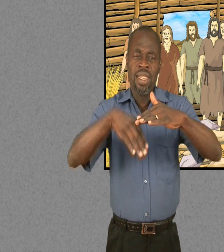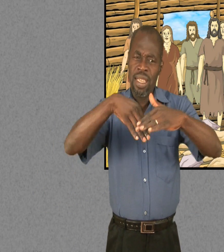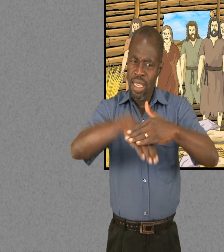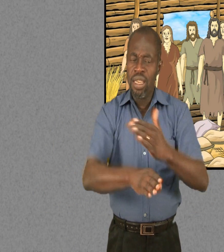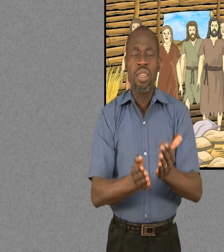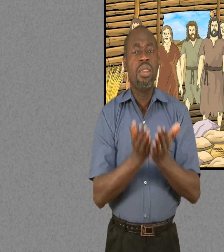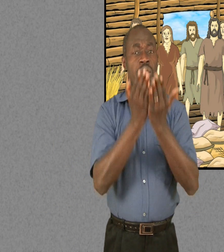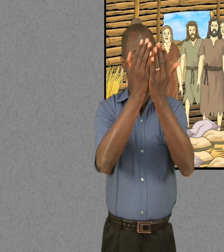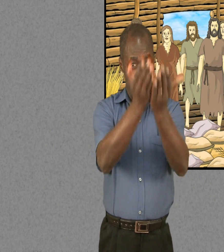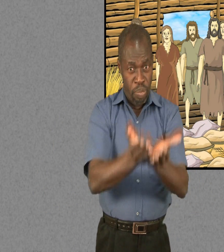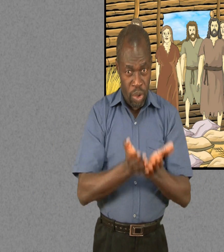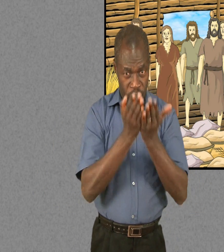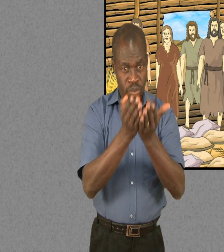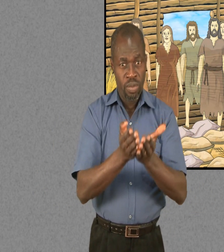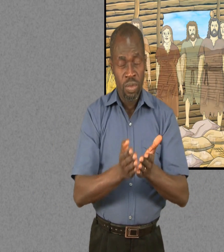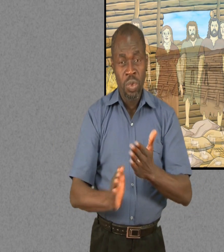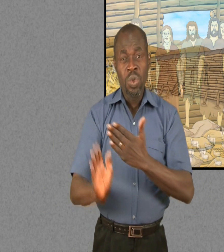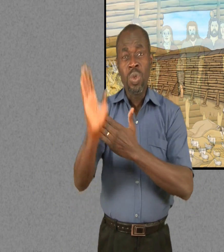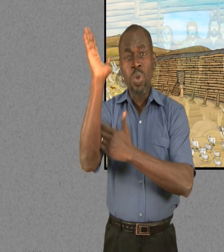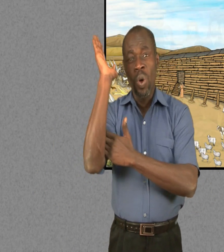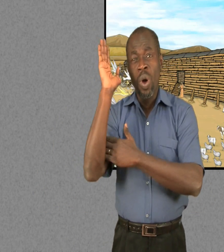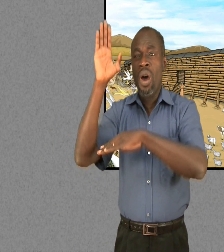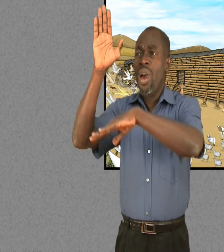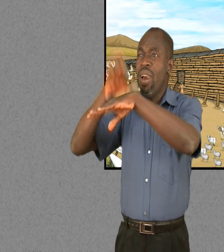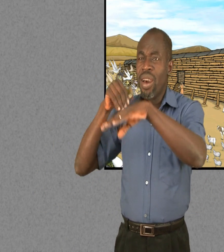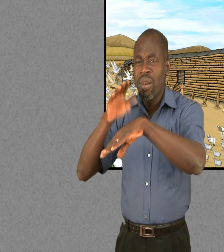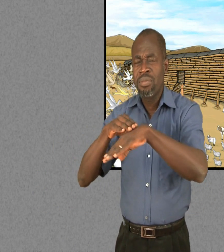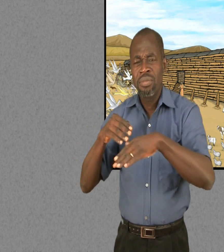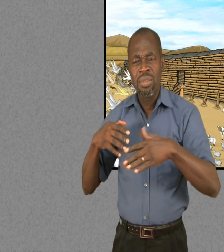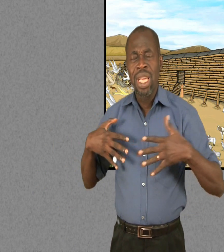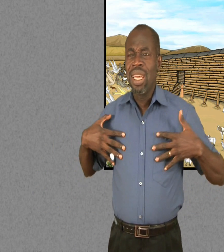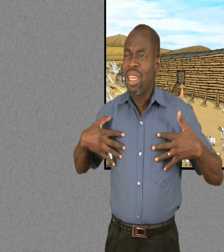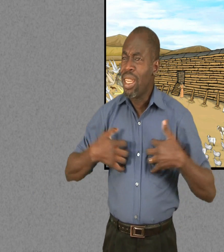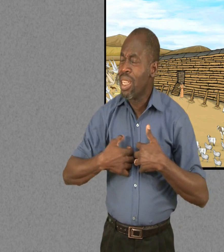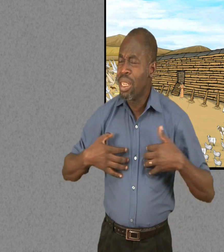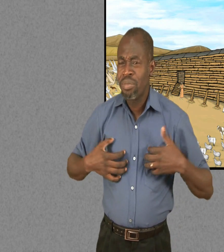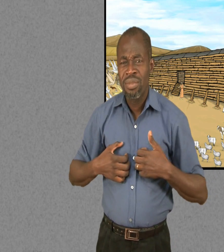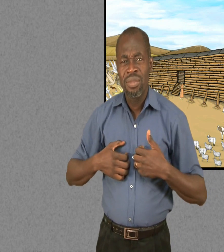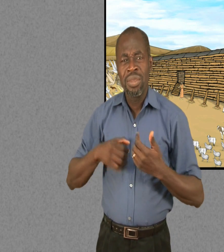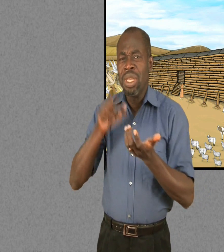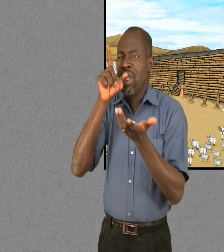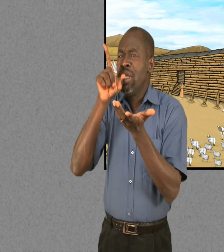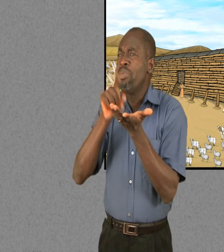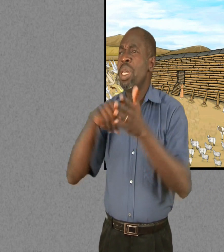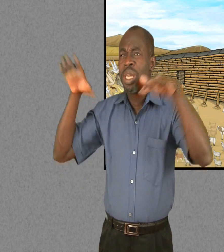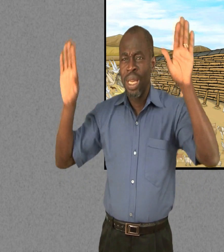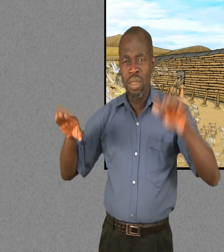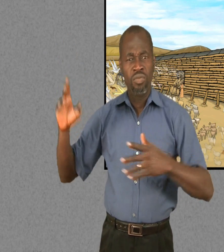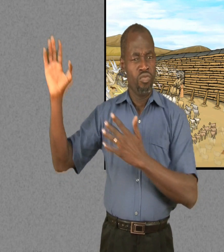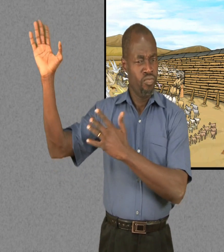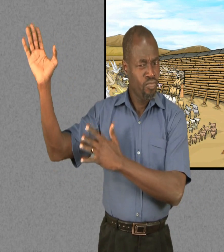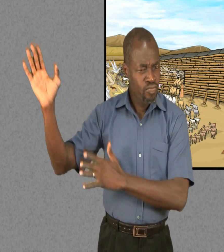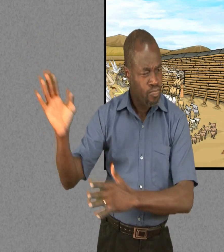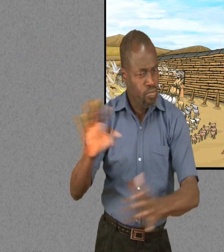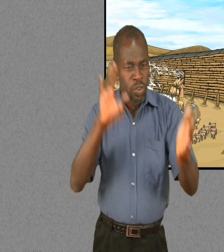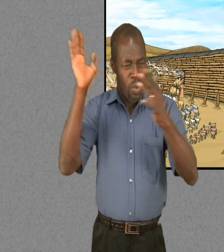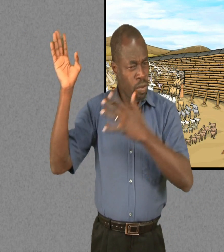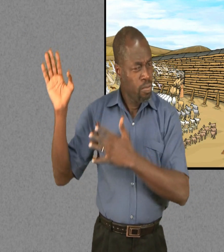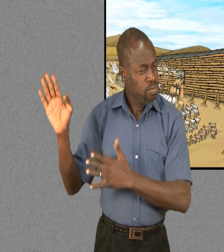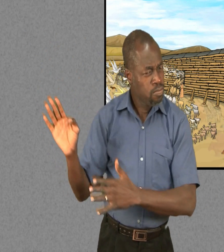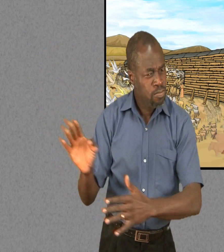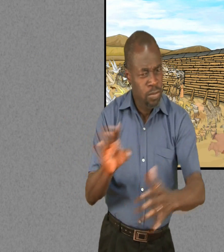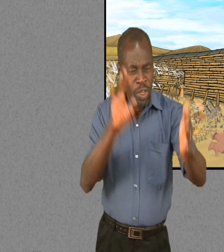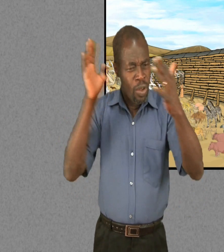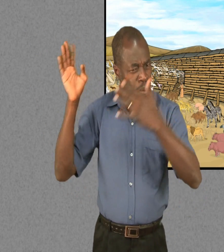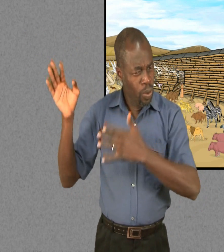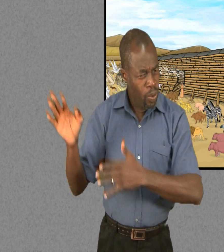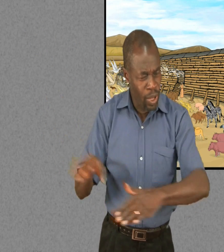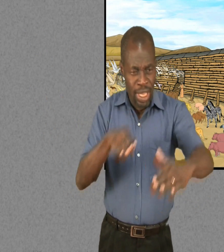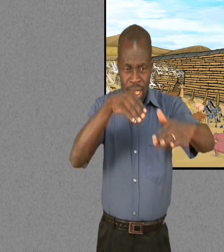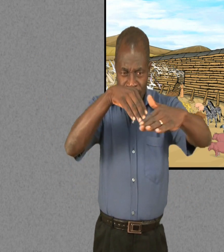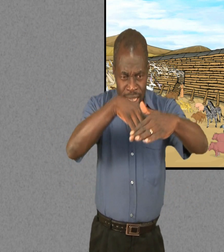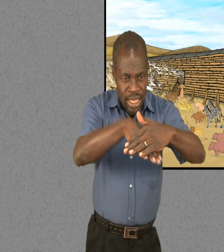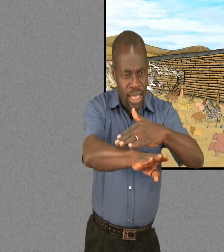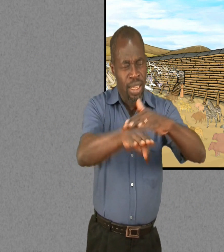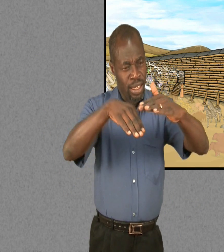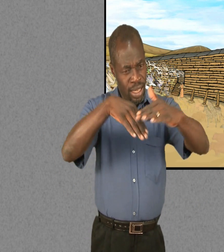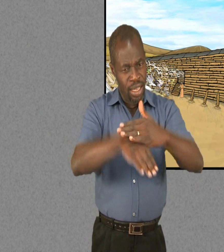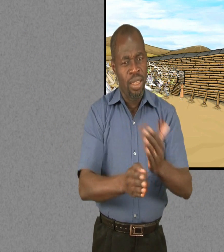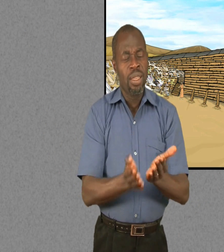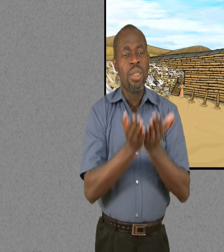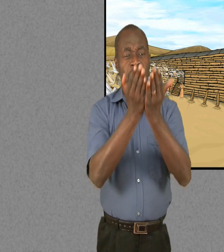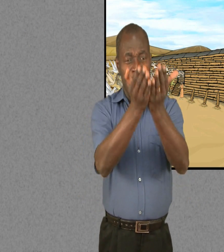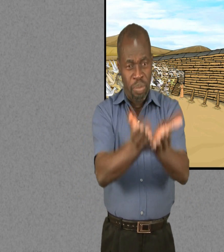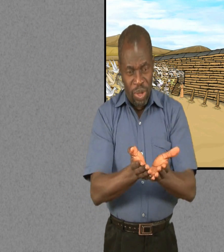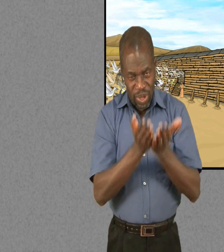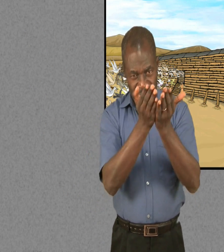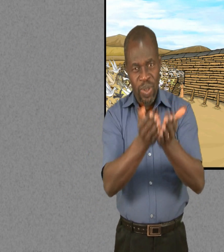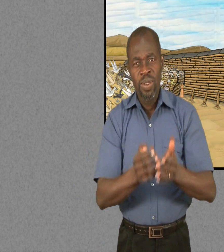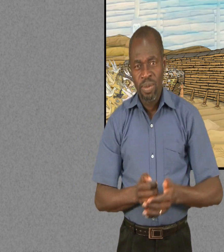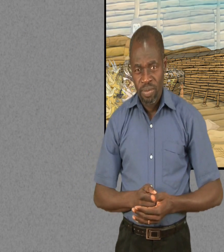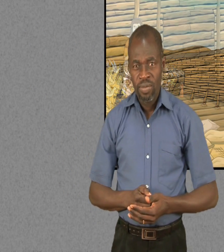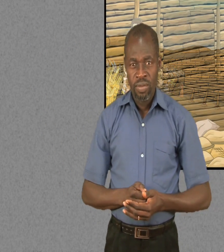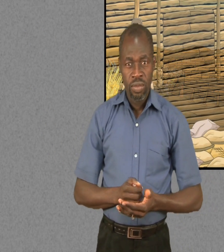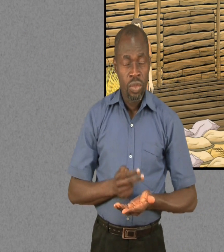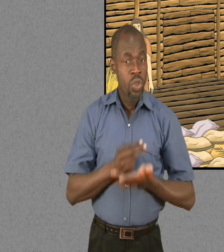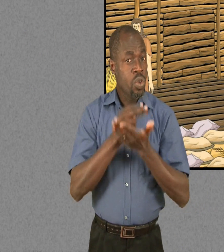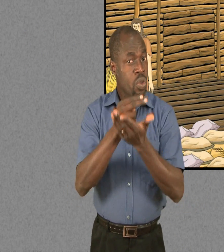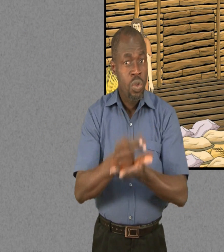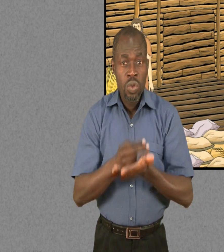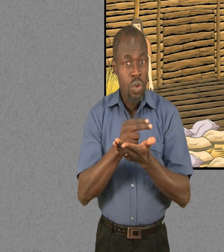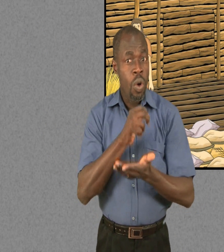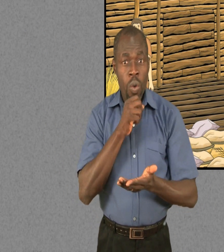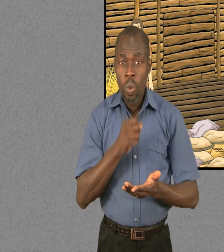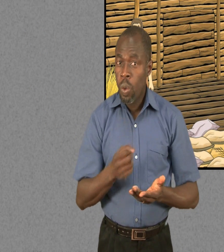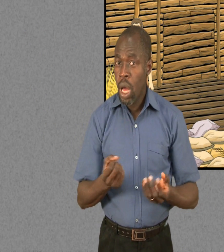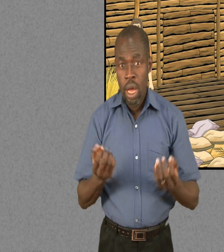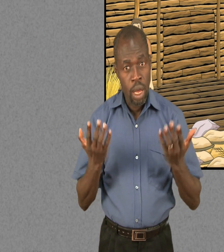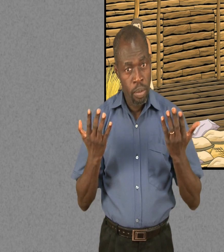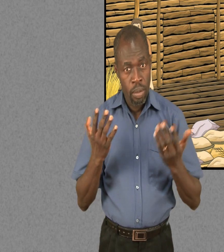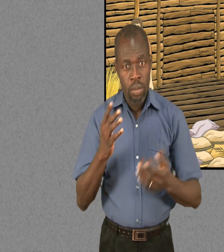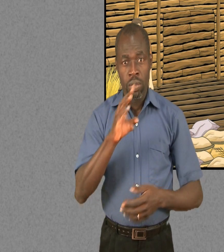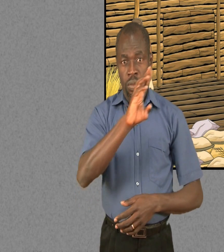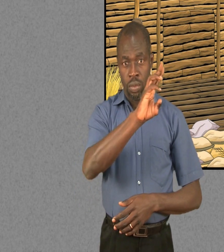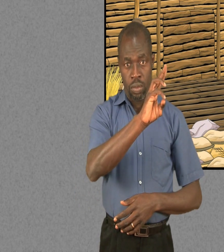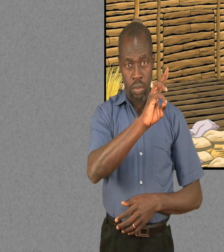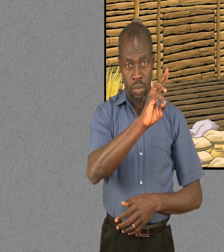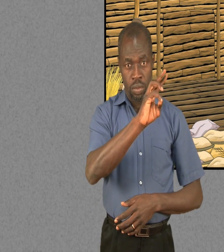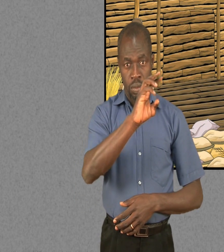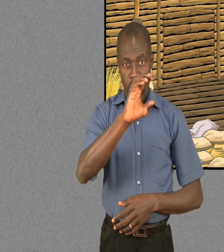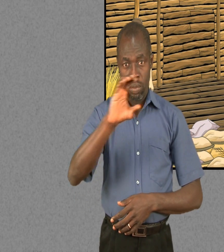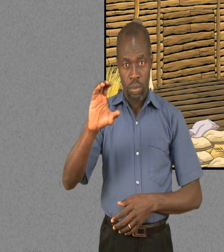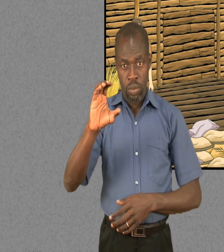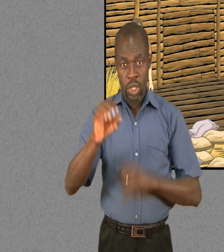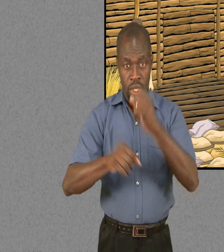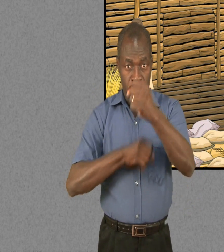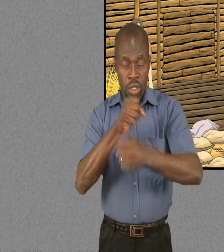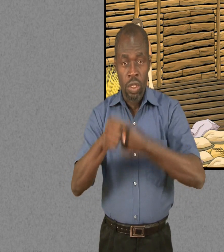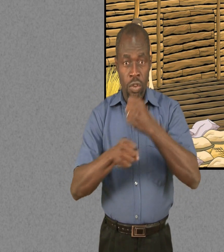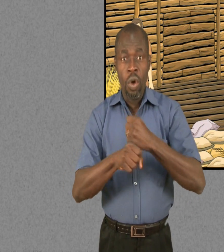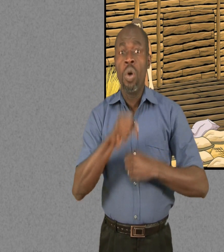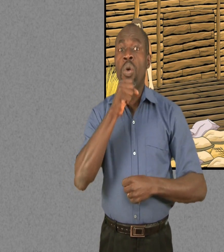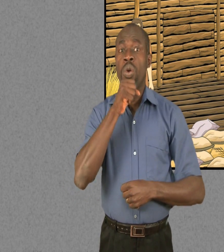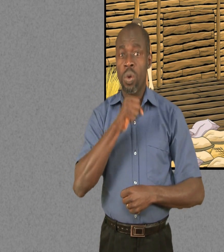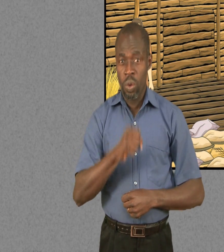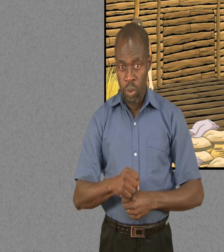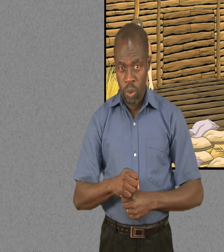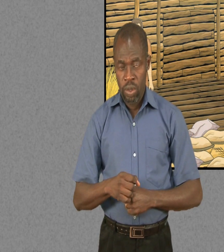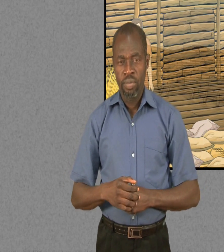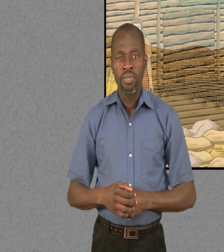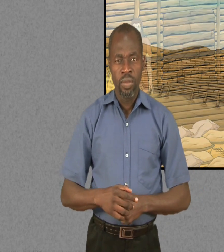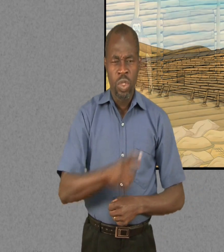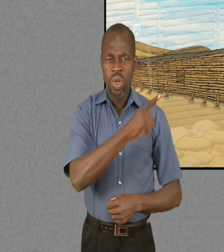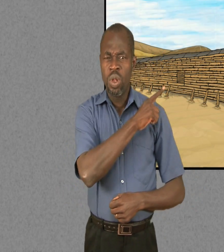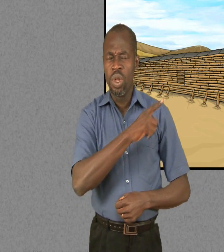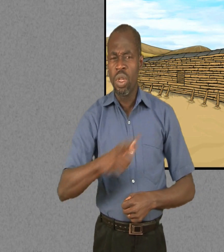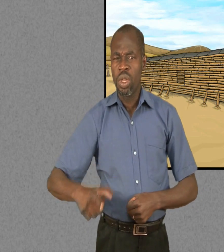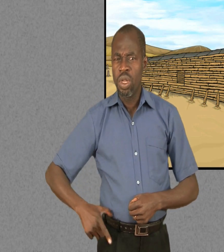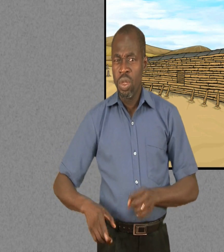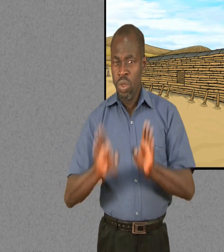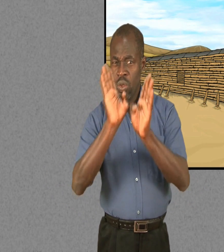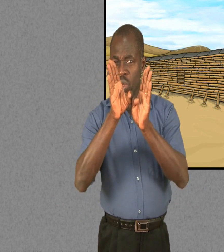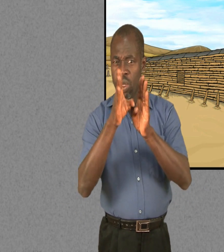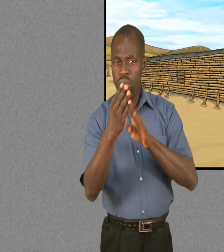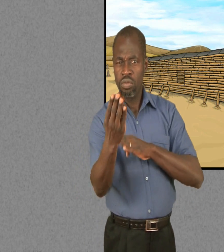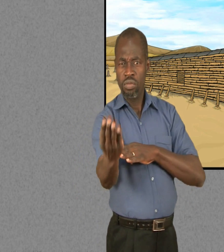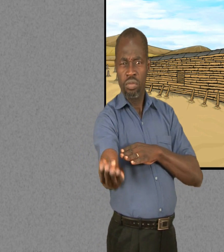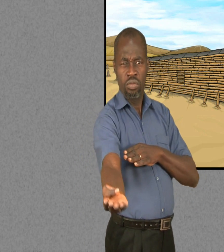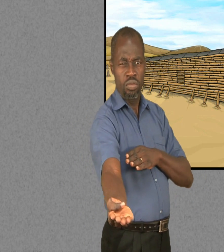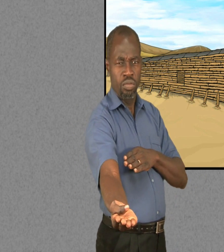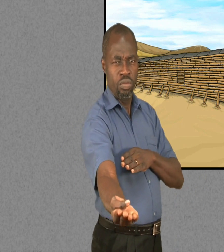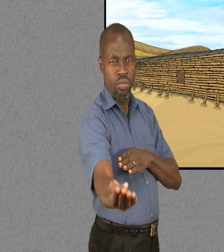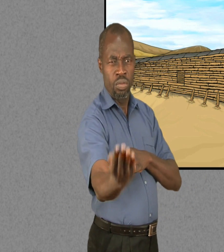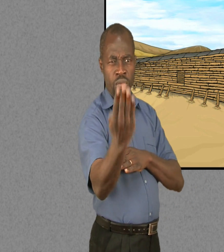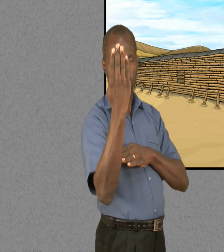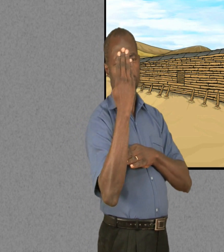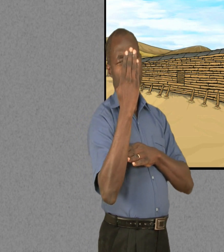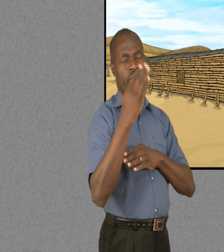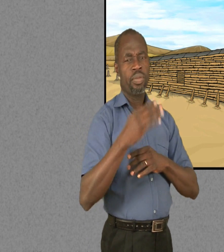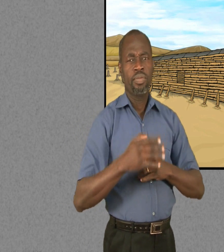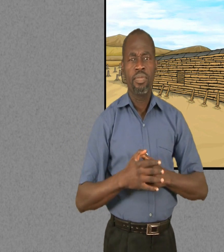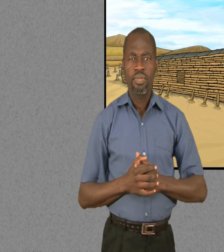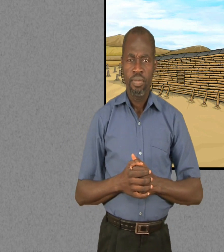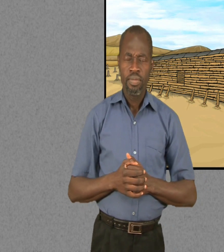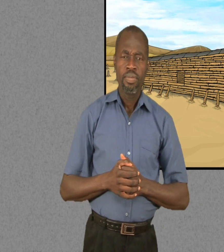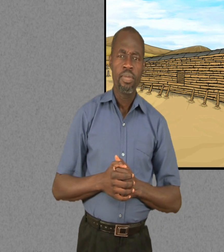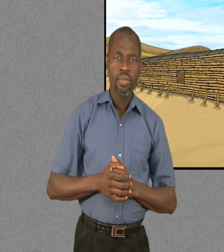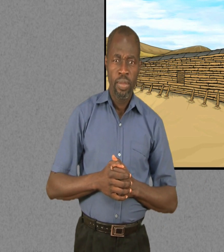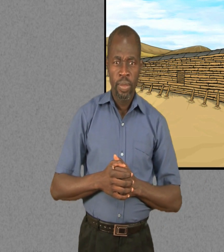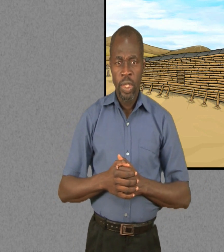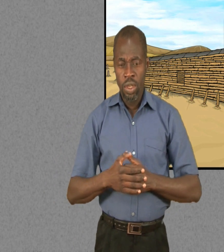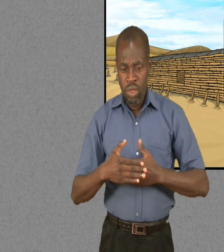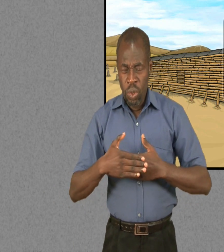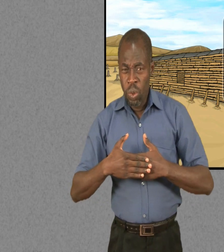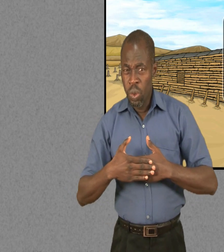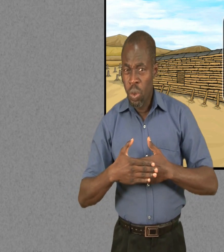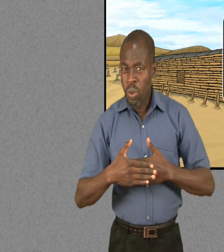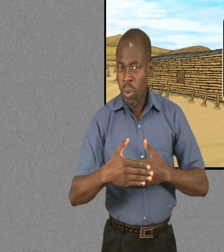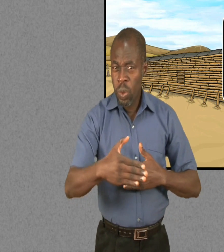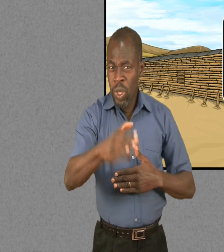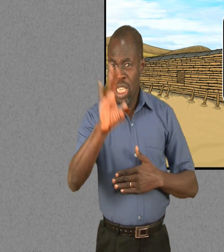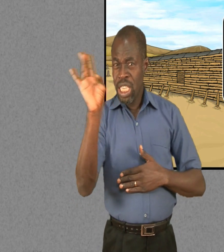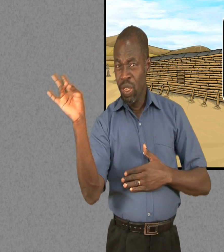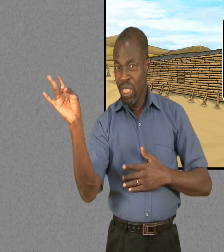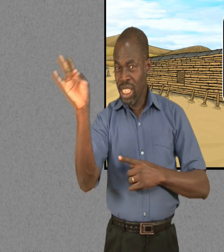The clean and unclean animals, the birds, and everything that crawls along the ground came to Noah to enter the ark, two by two, male and female, as God had commanded Noah.